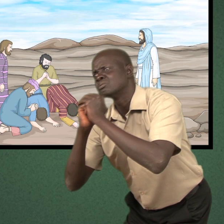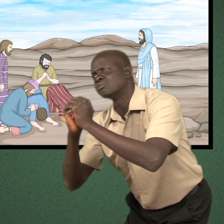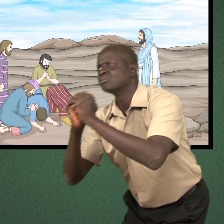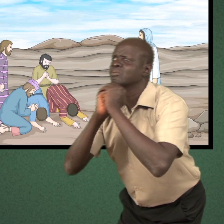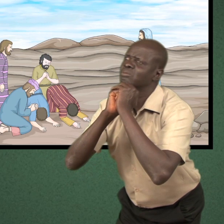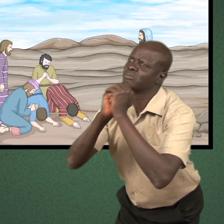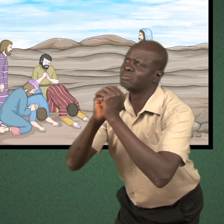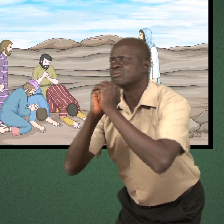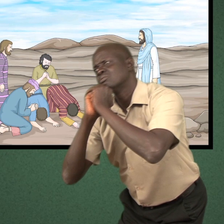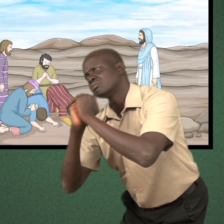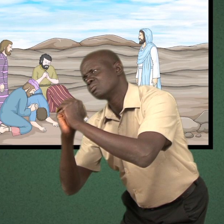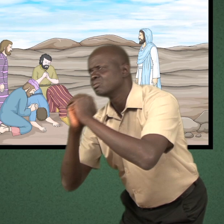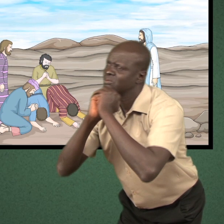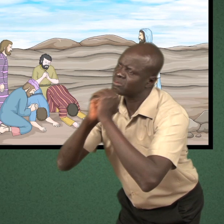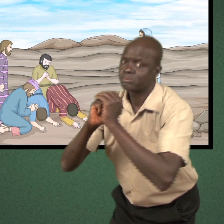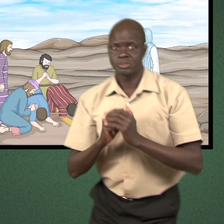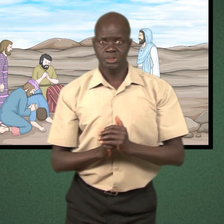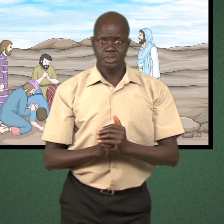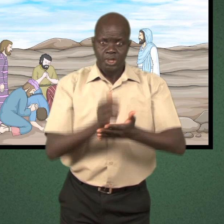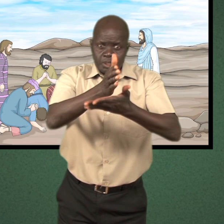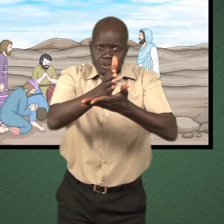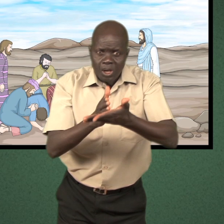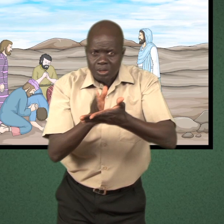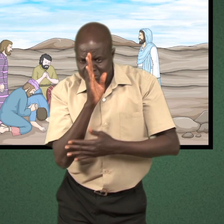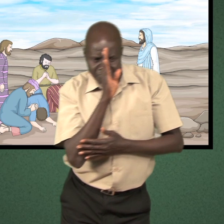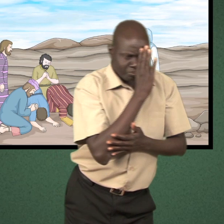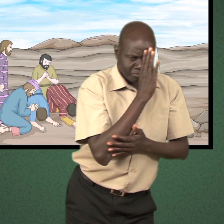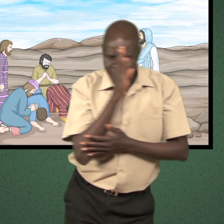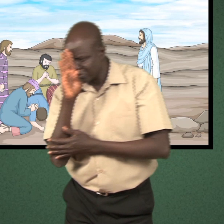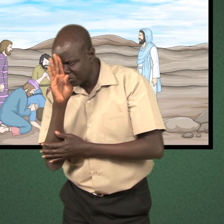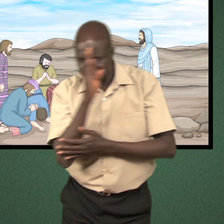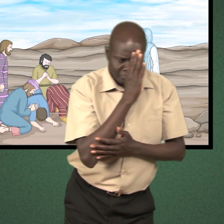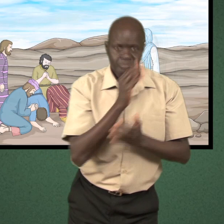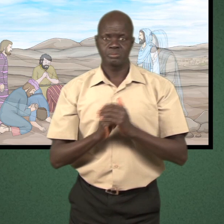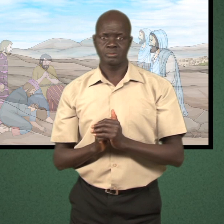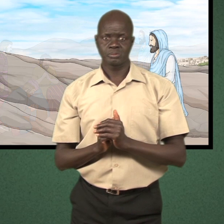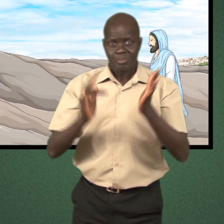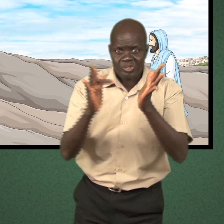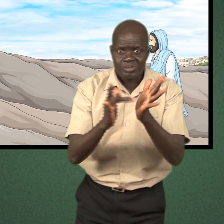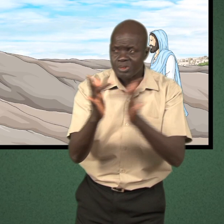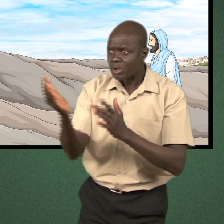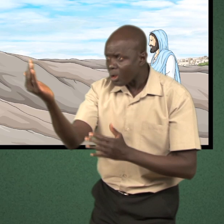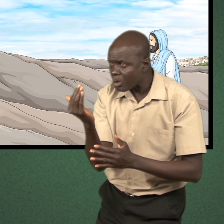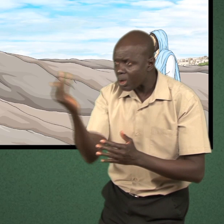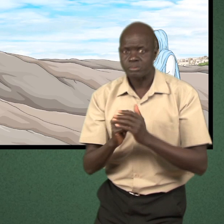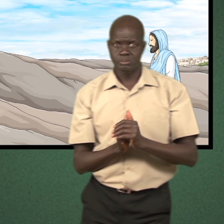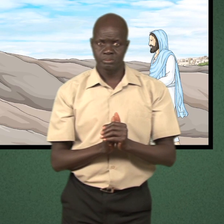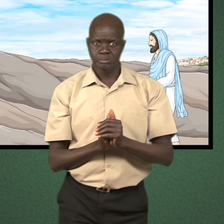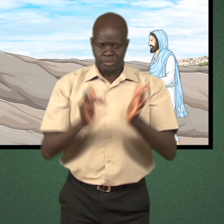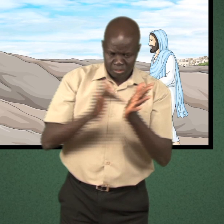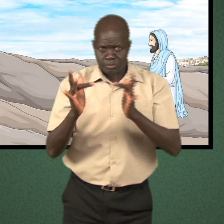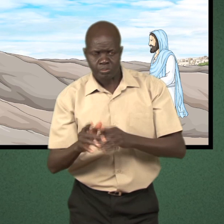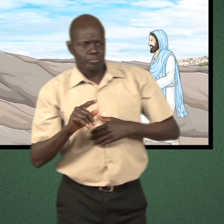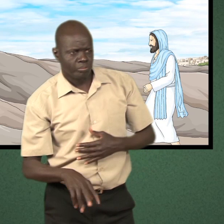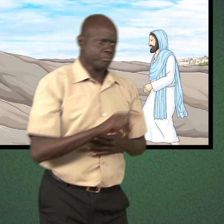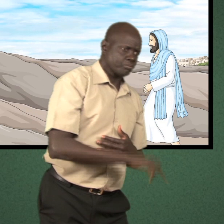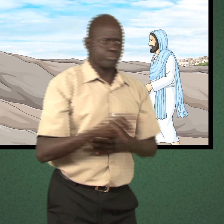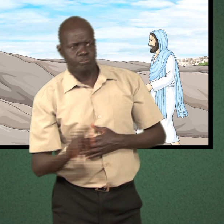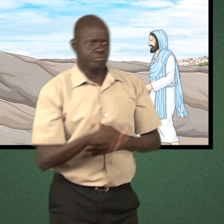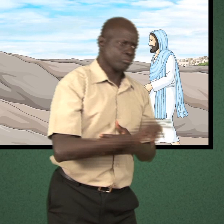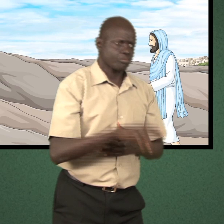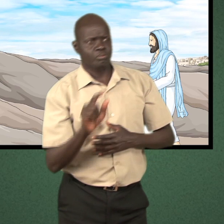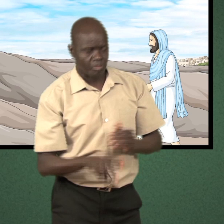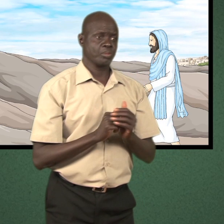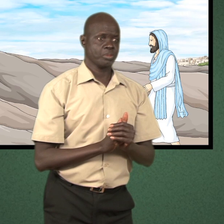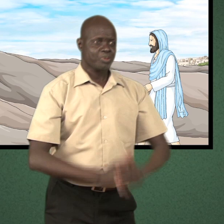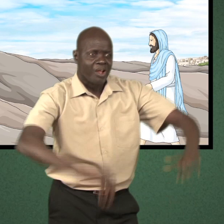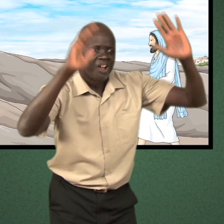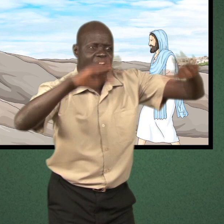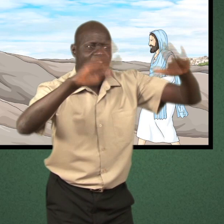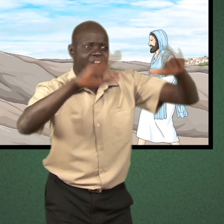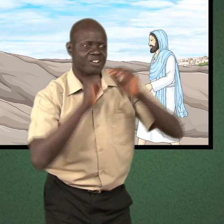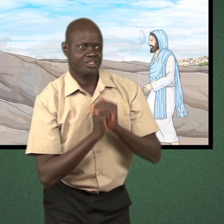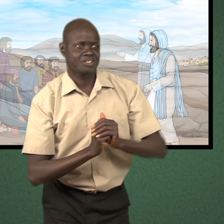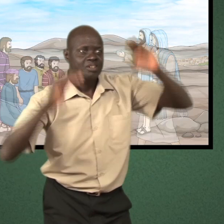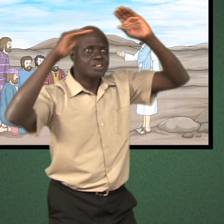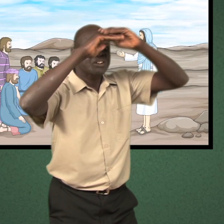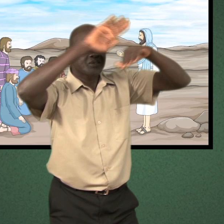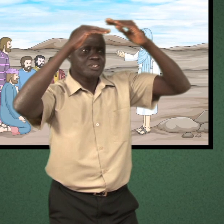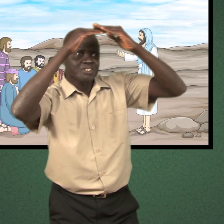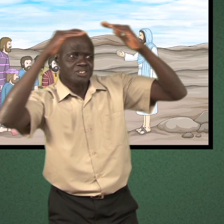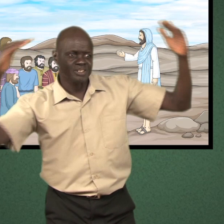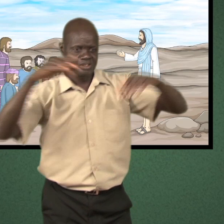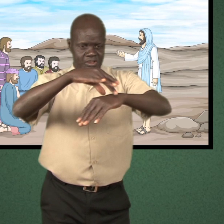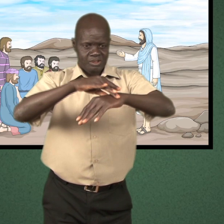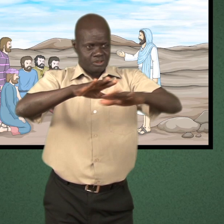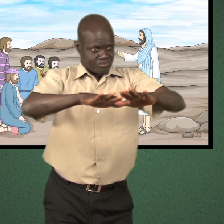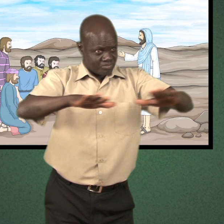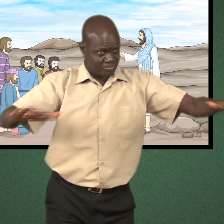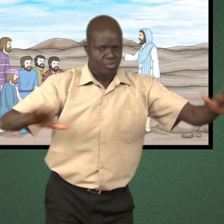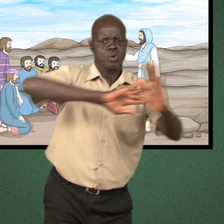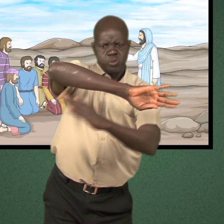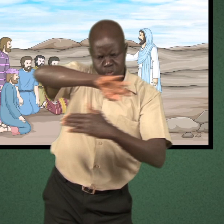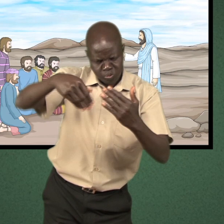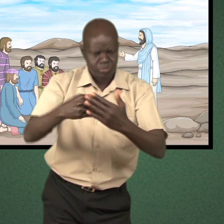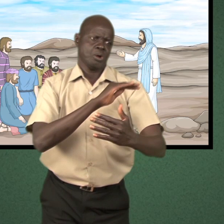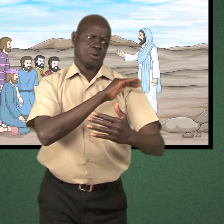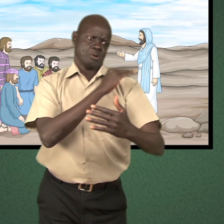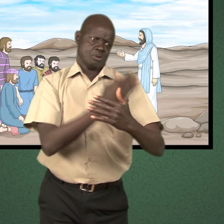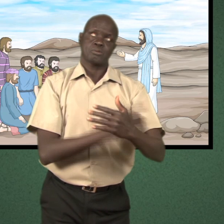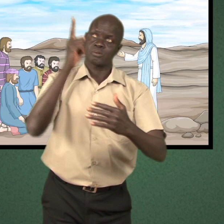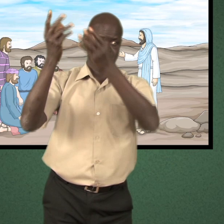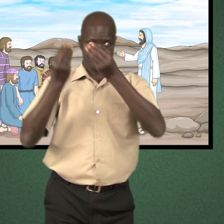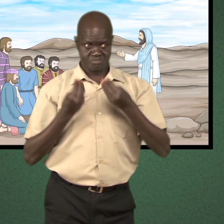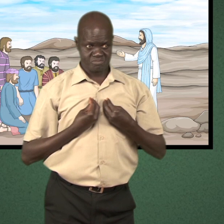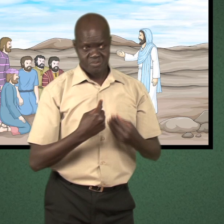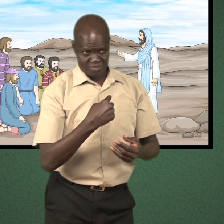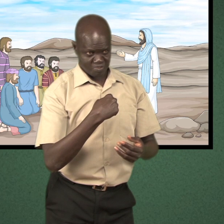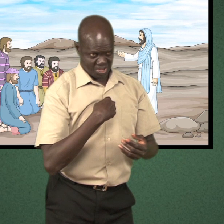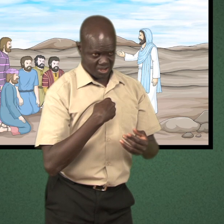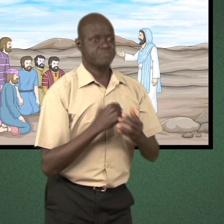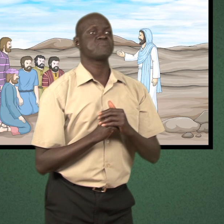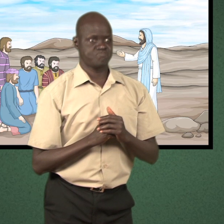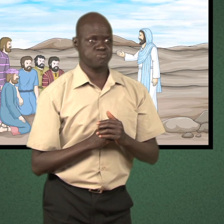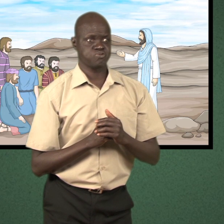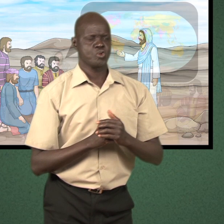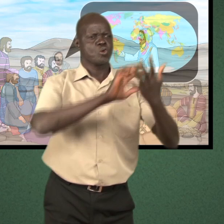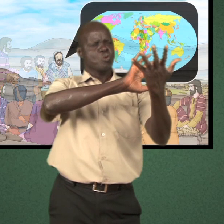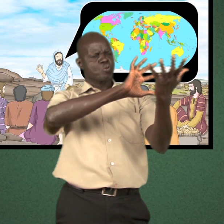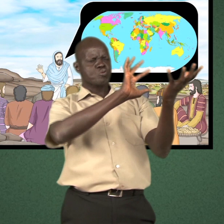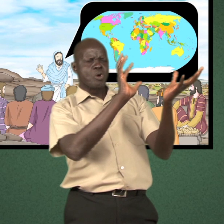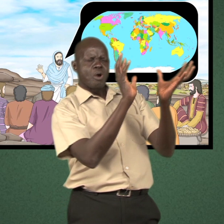Then Jesus came to them and said, “All authority in heaven and on earth has been given to Me.